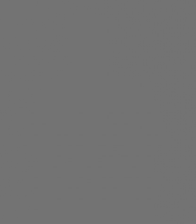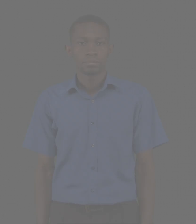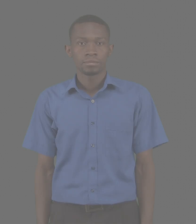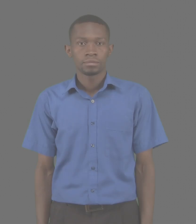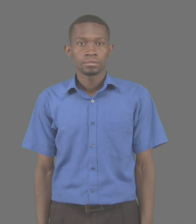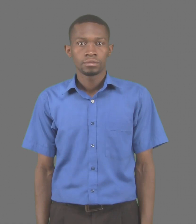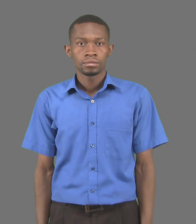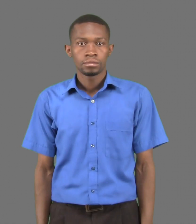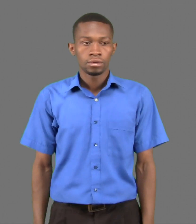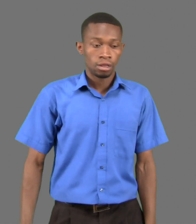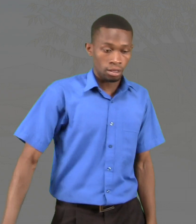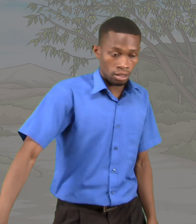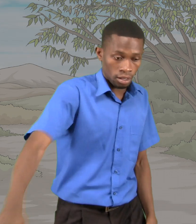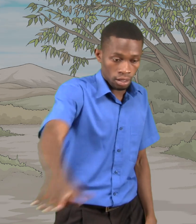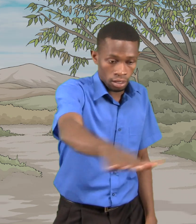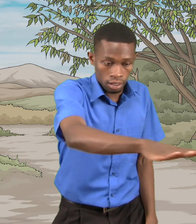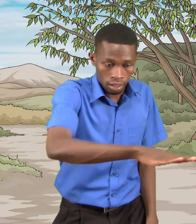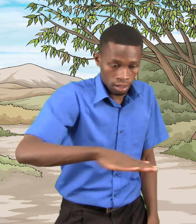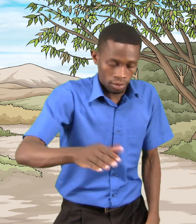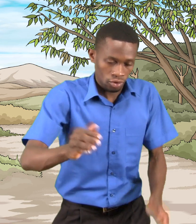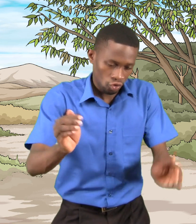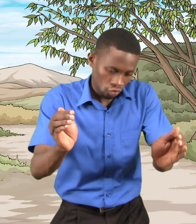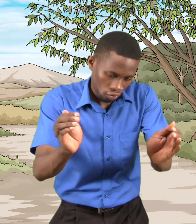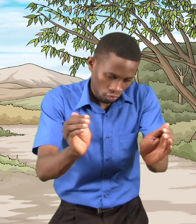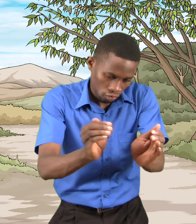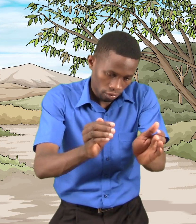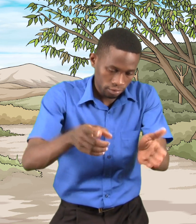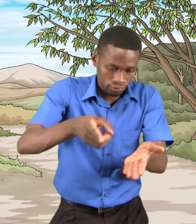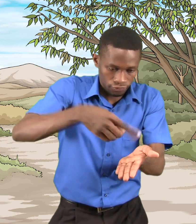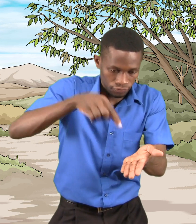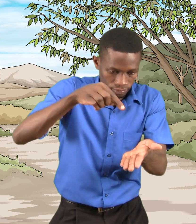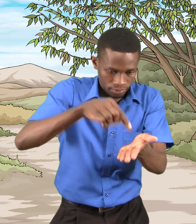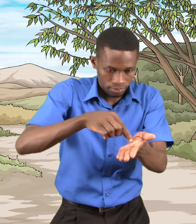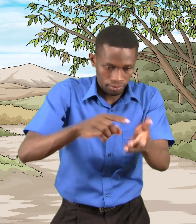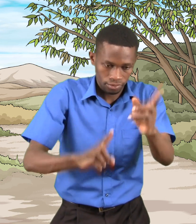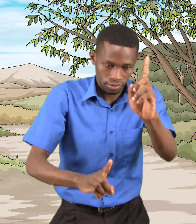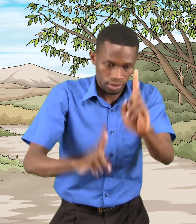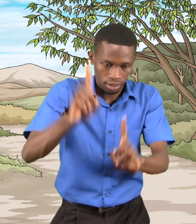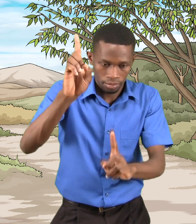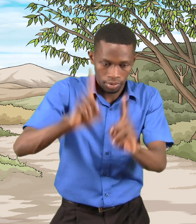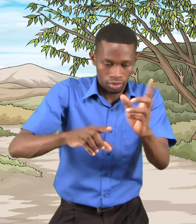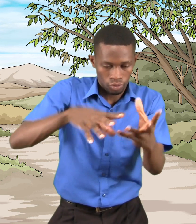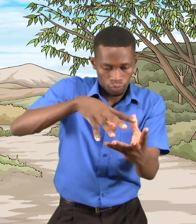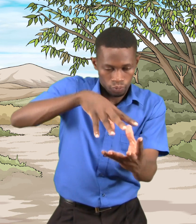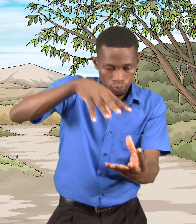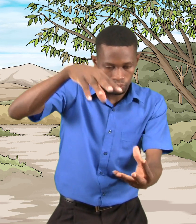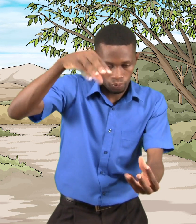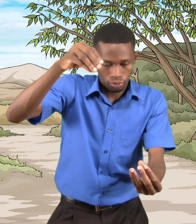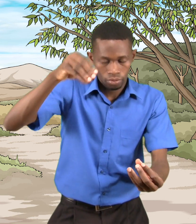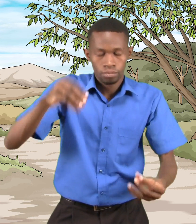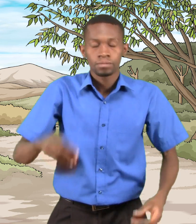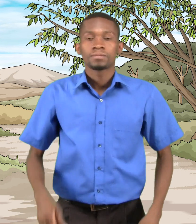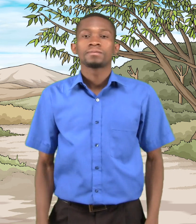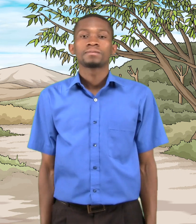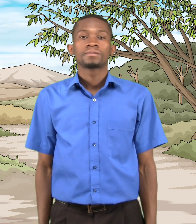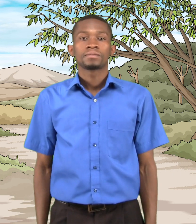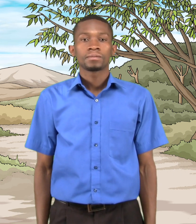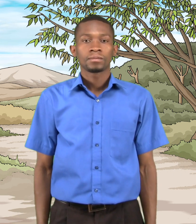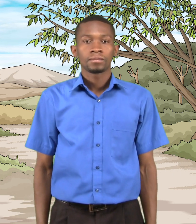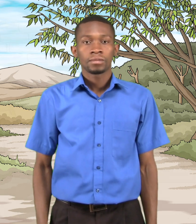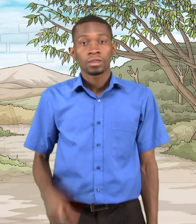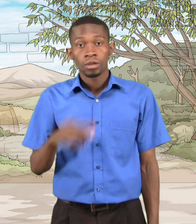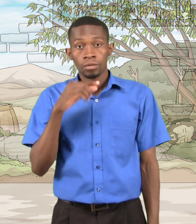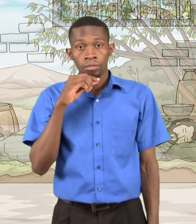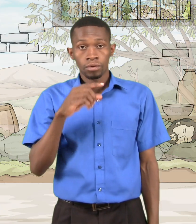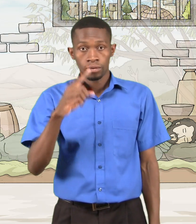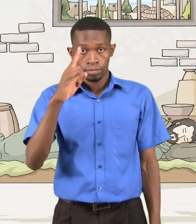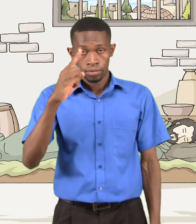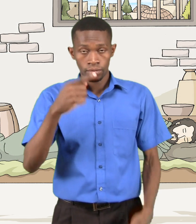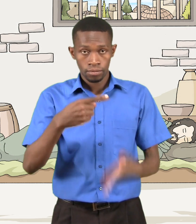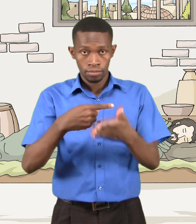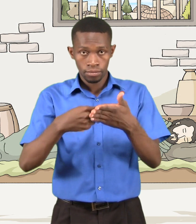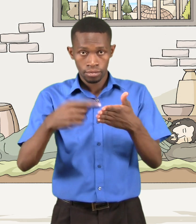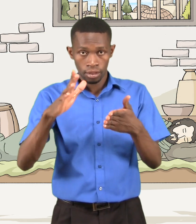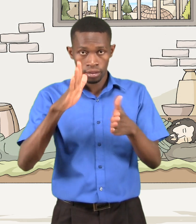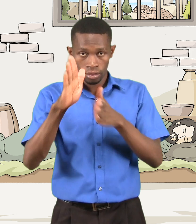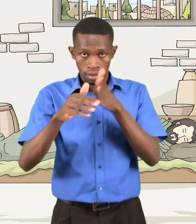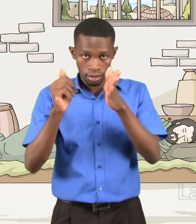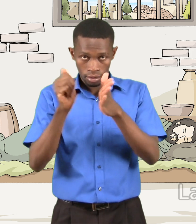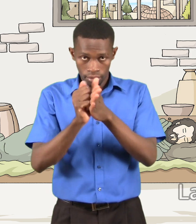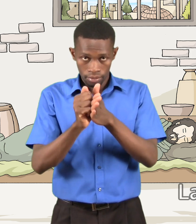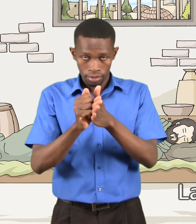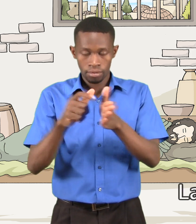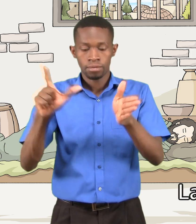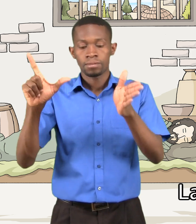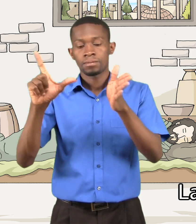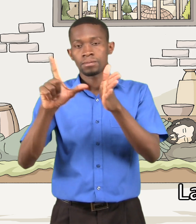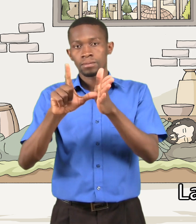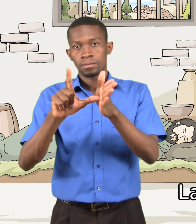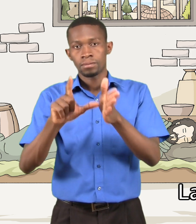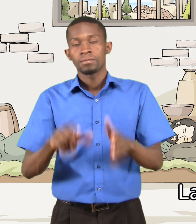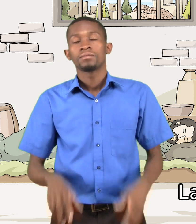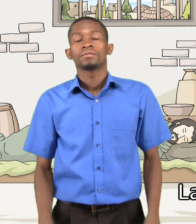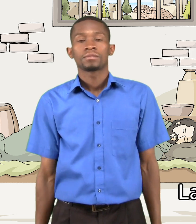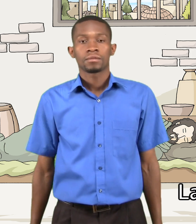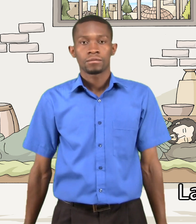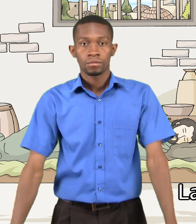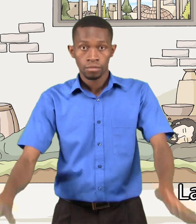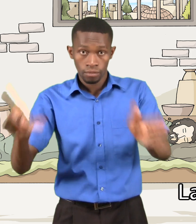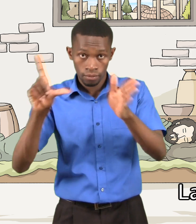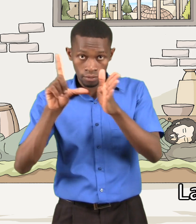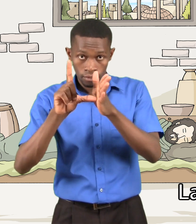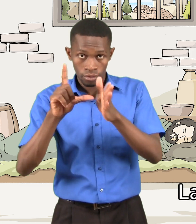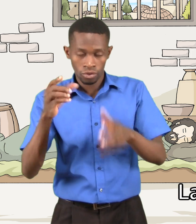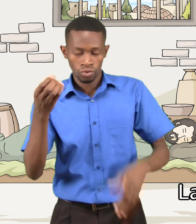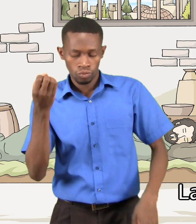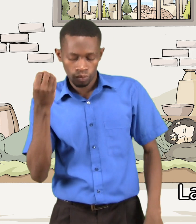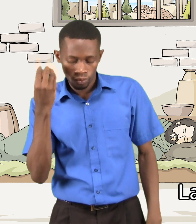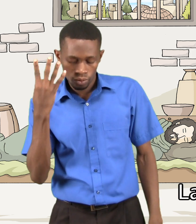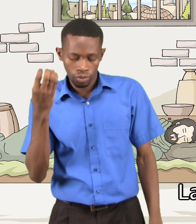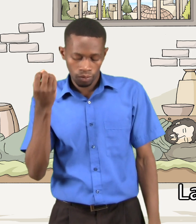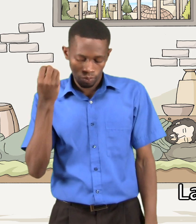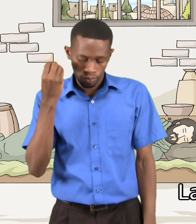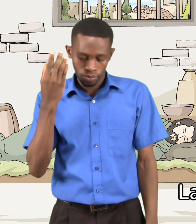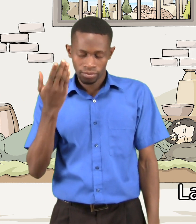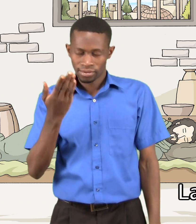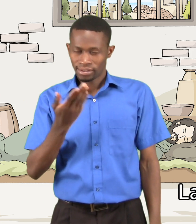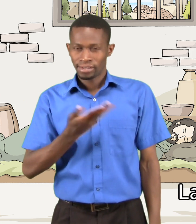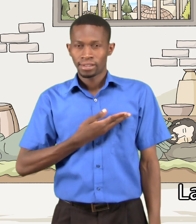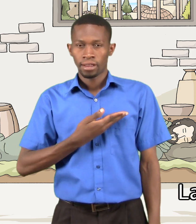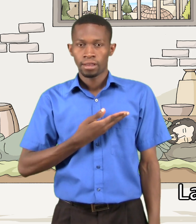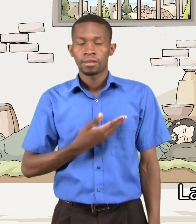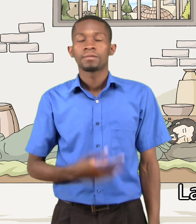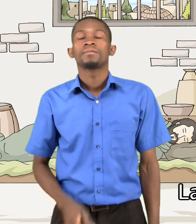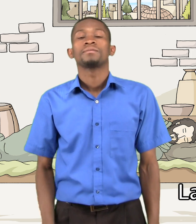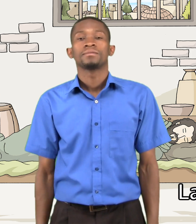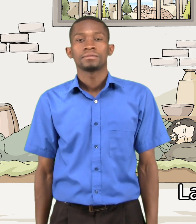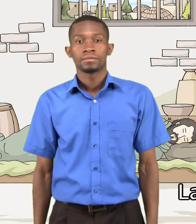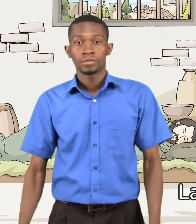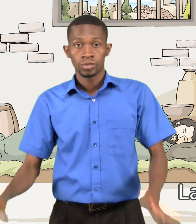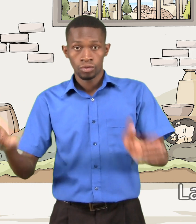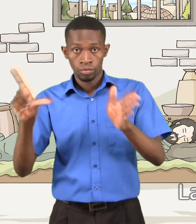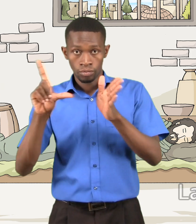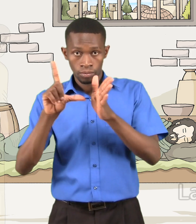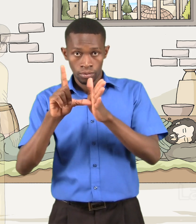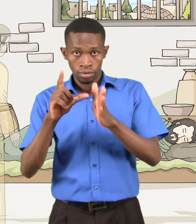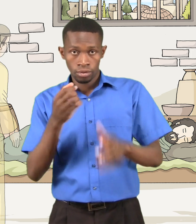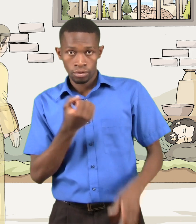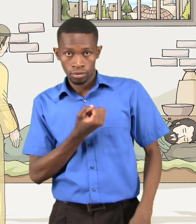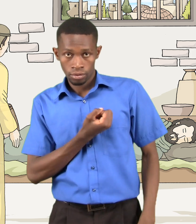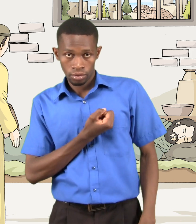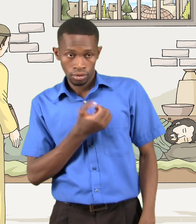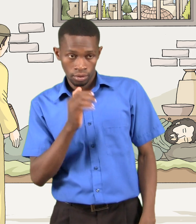At this time a man named Lazarus was sick.